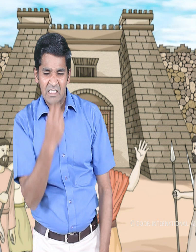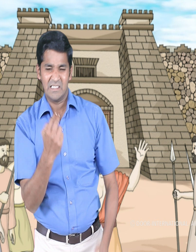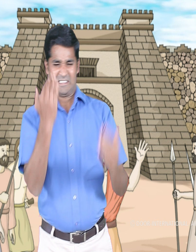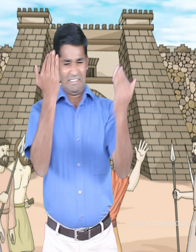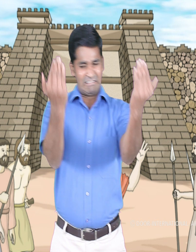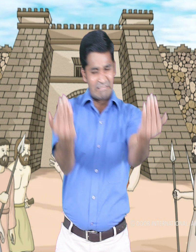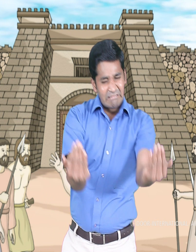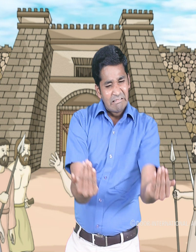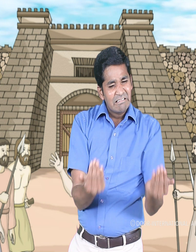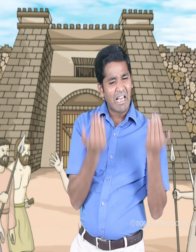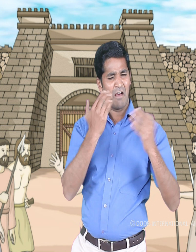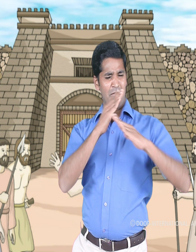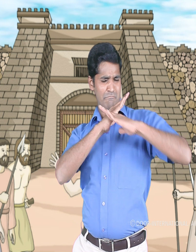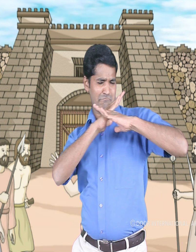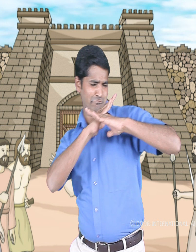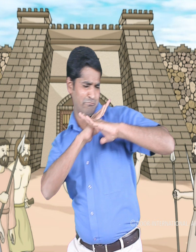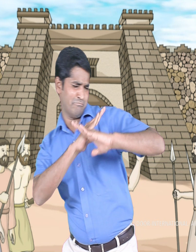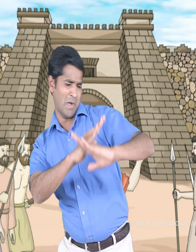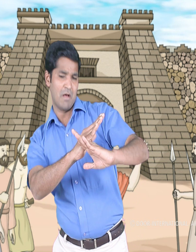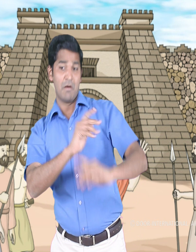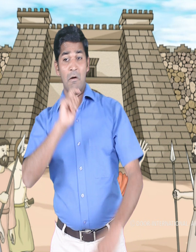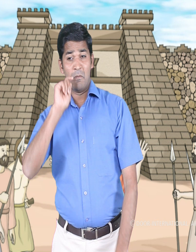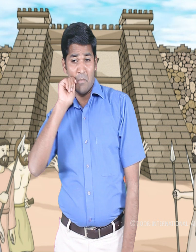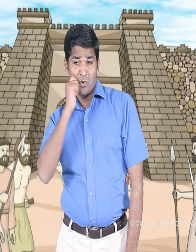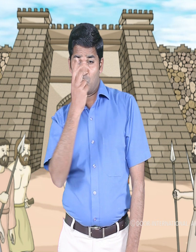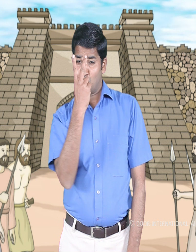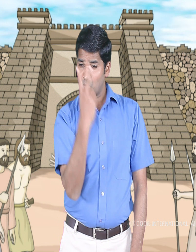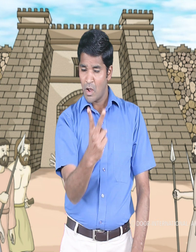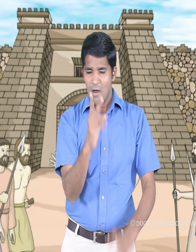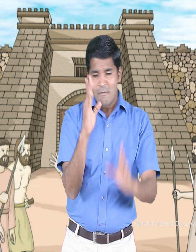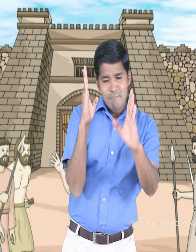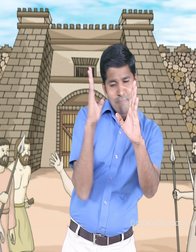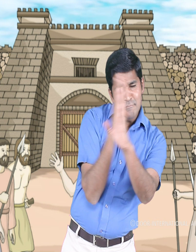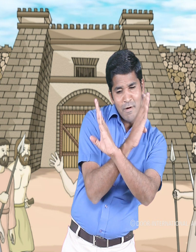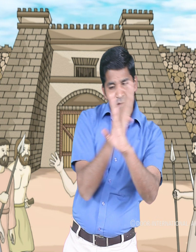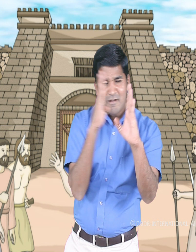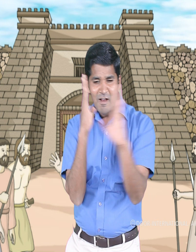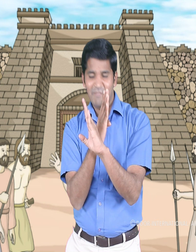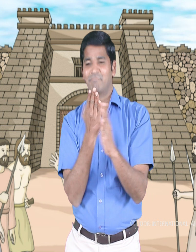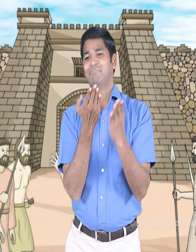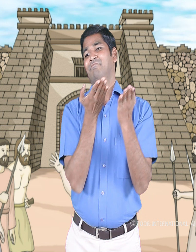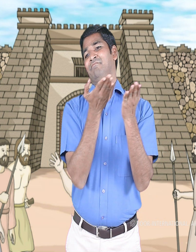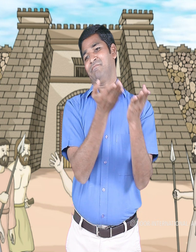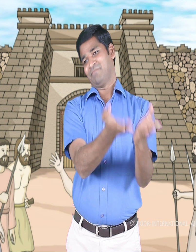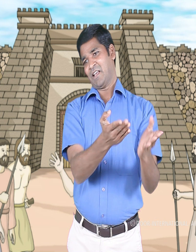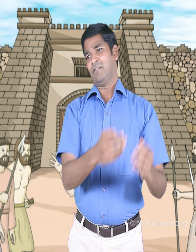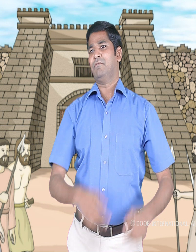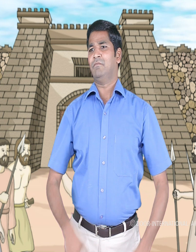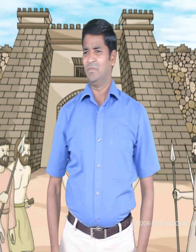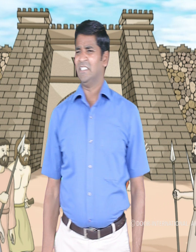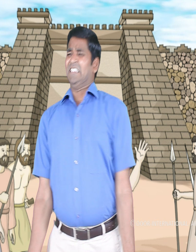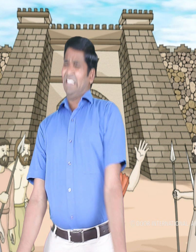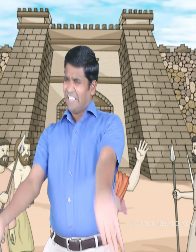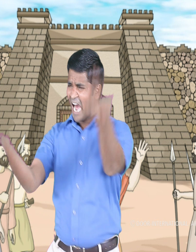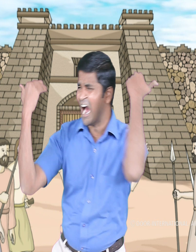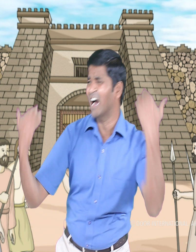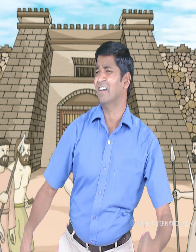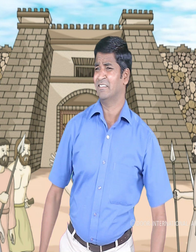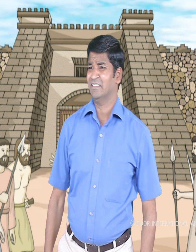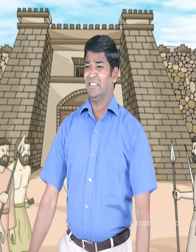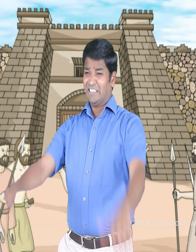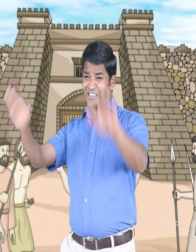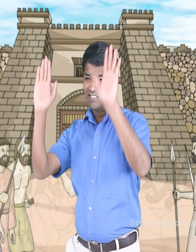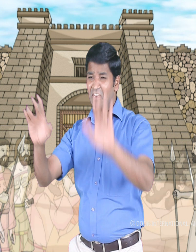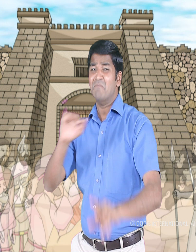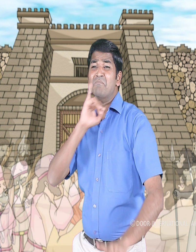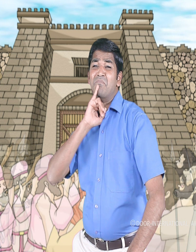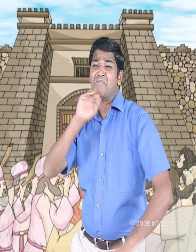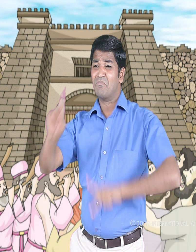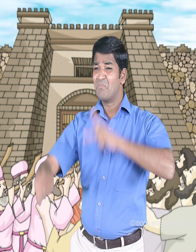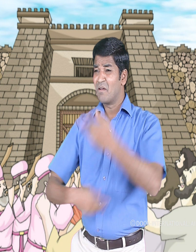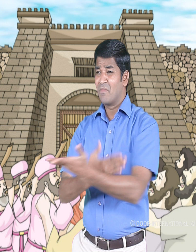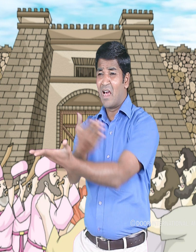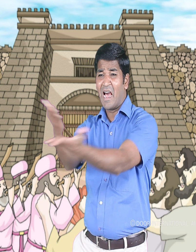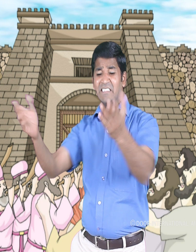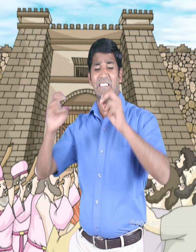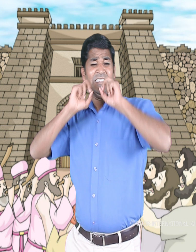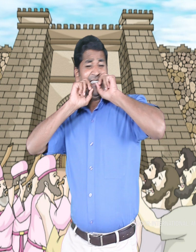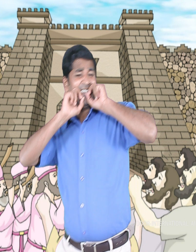they must go into His treasury.”